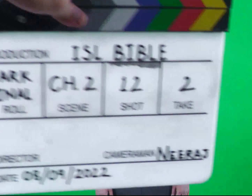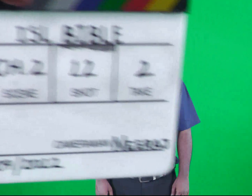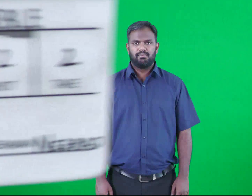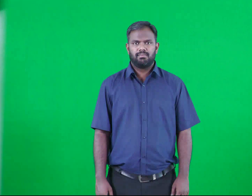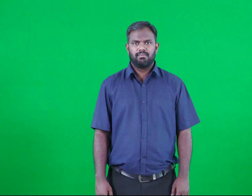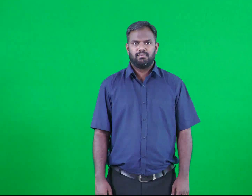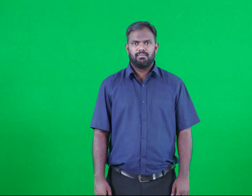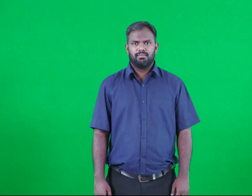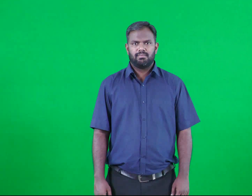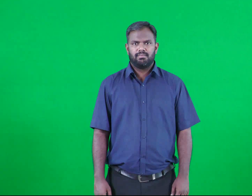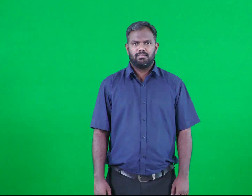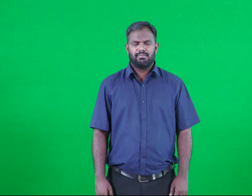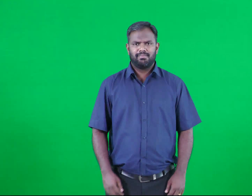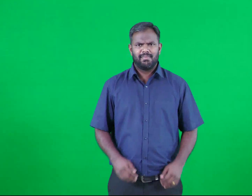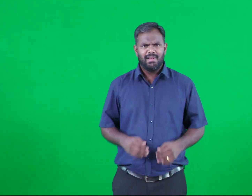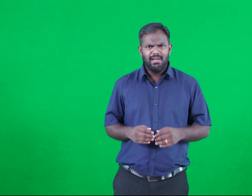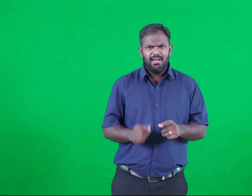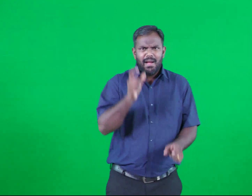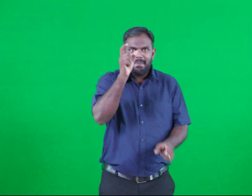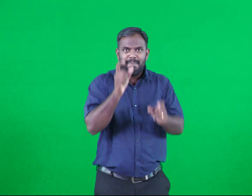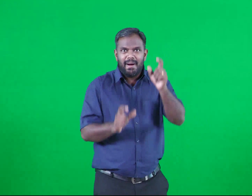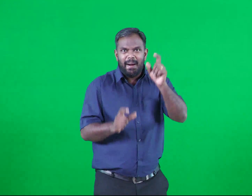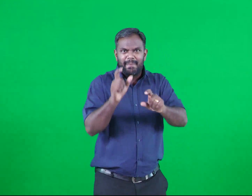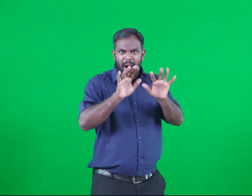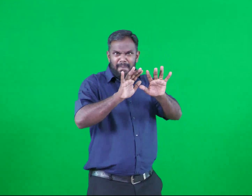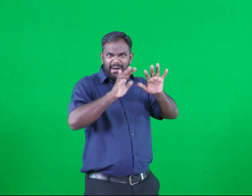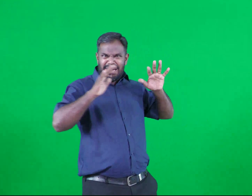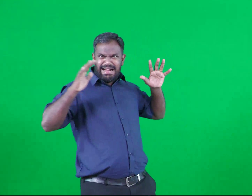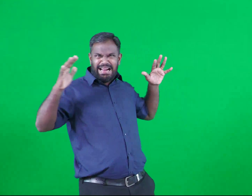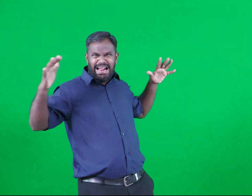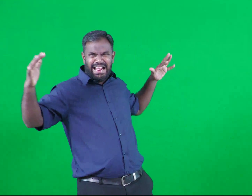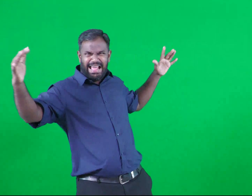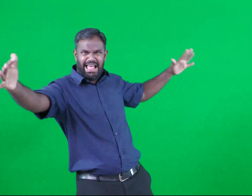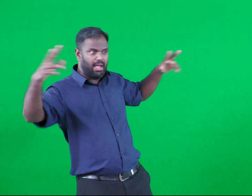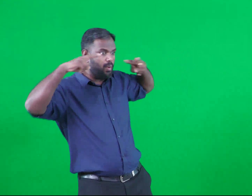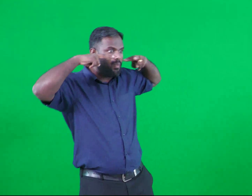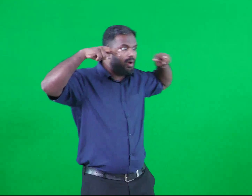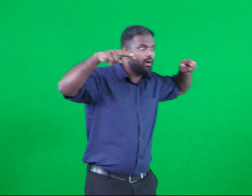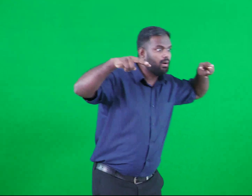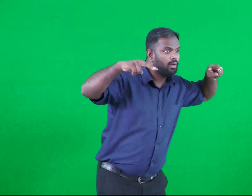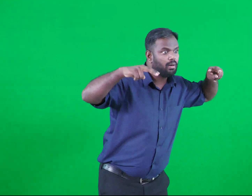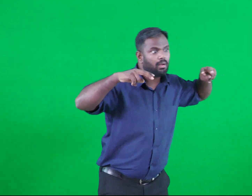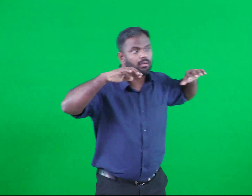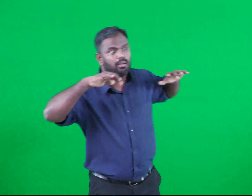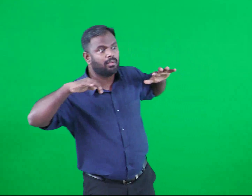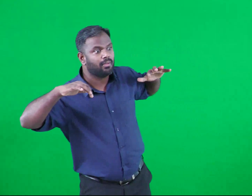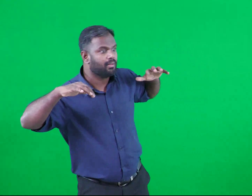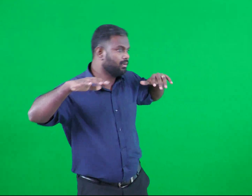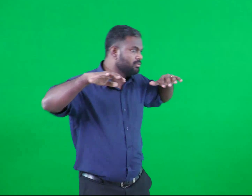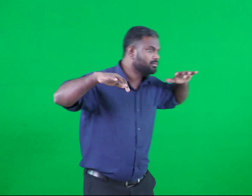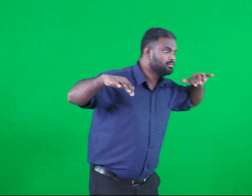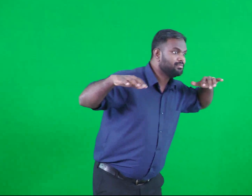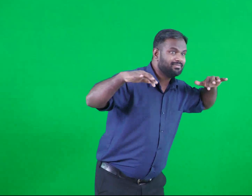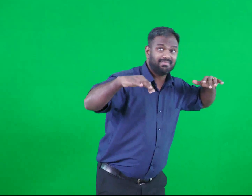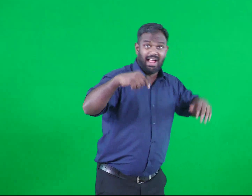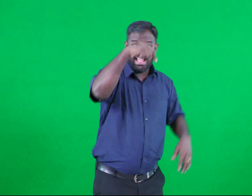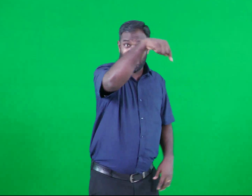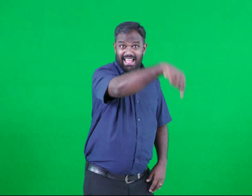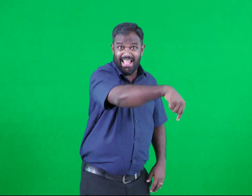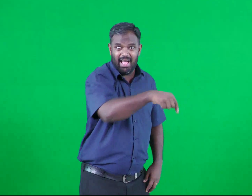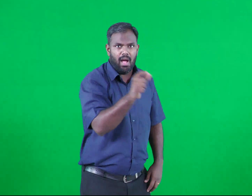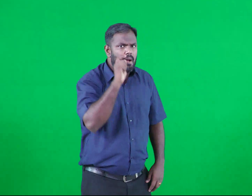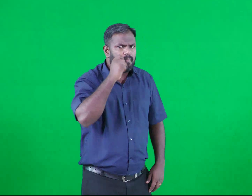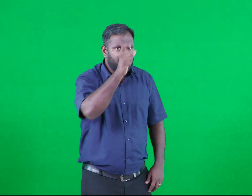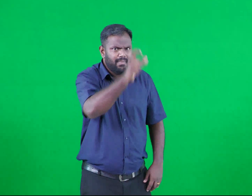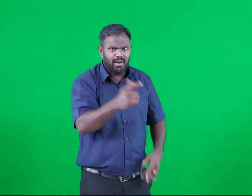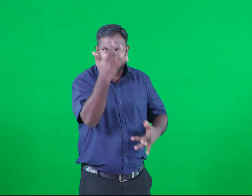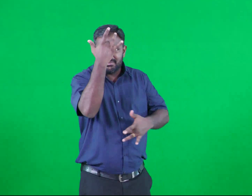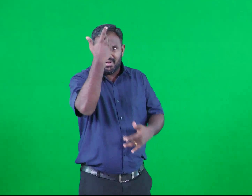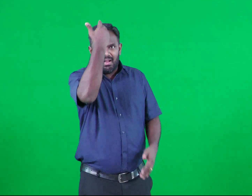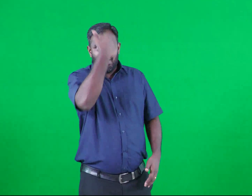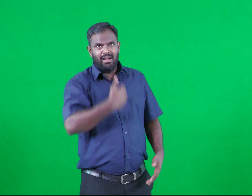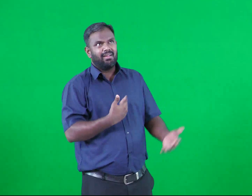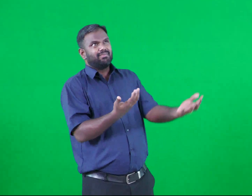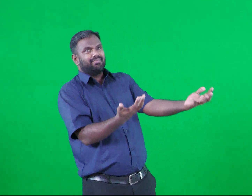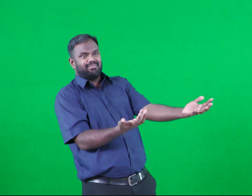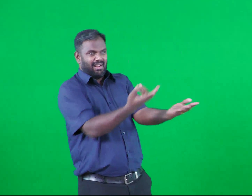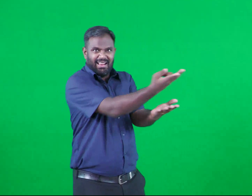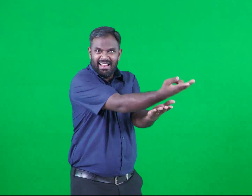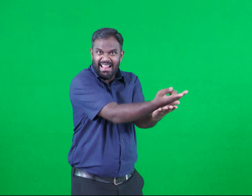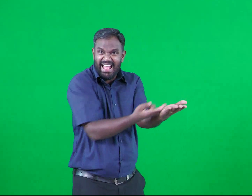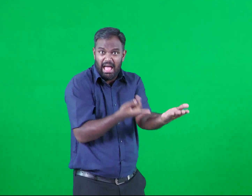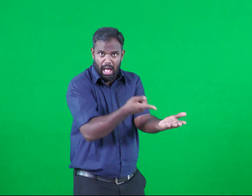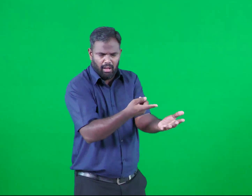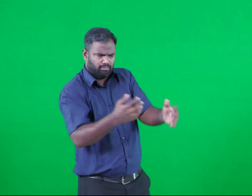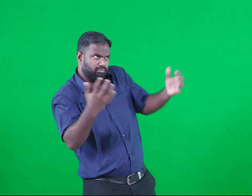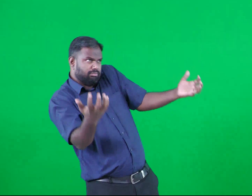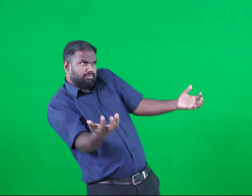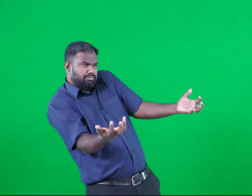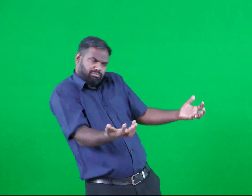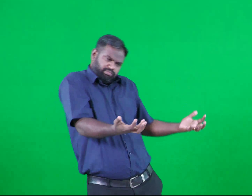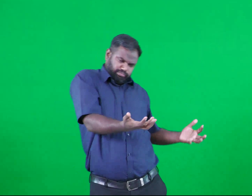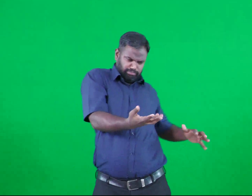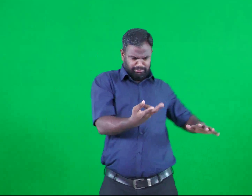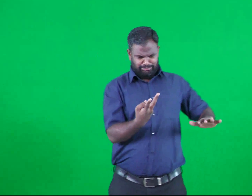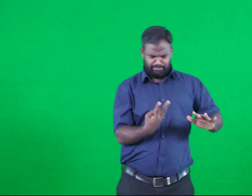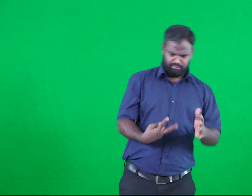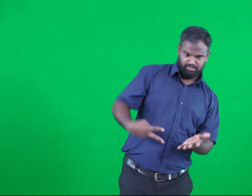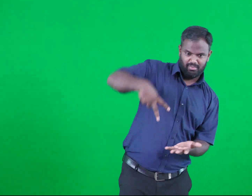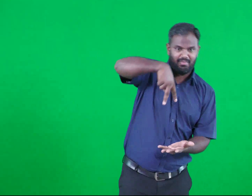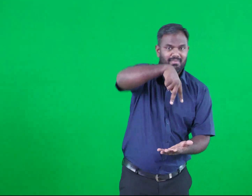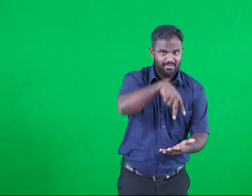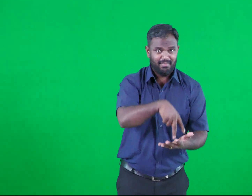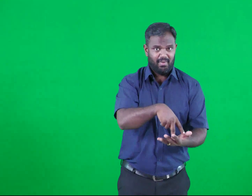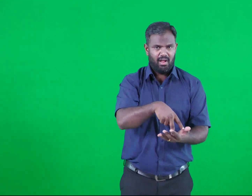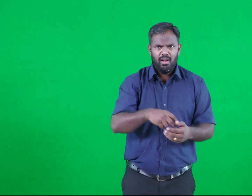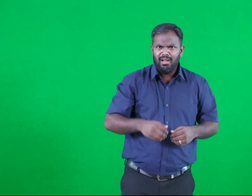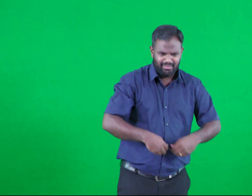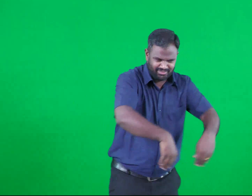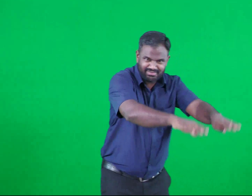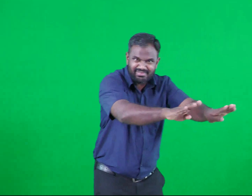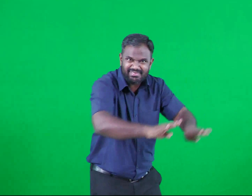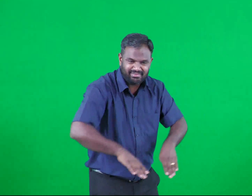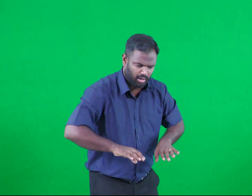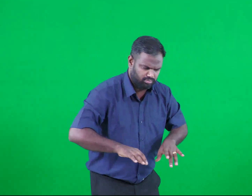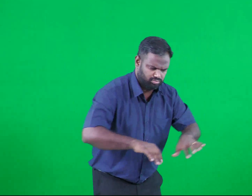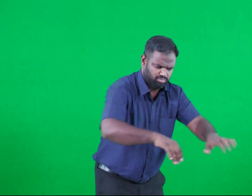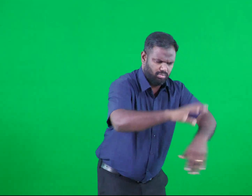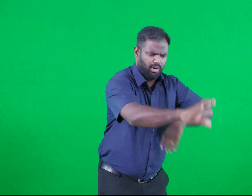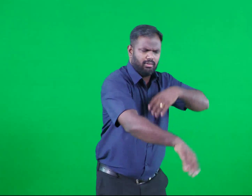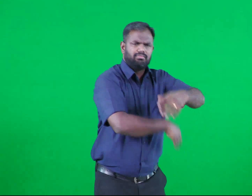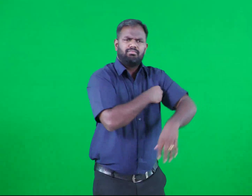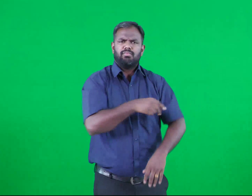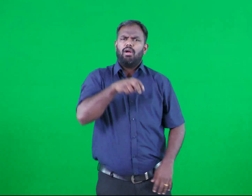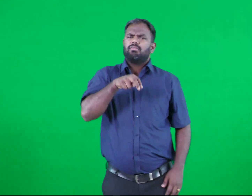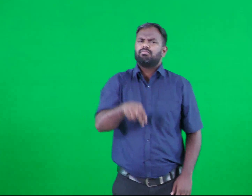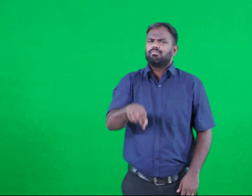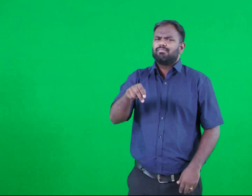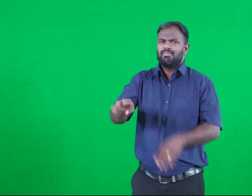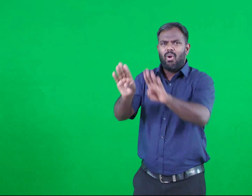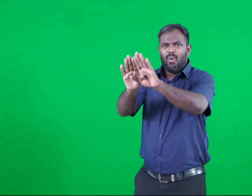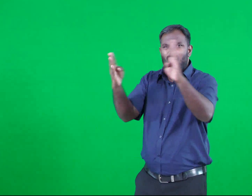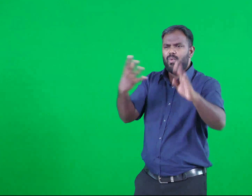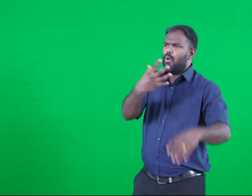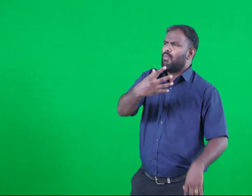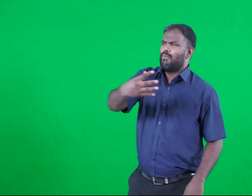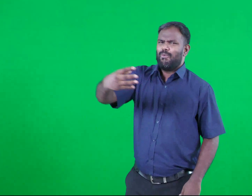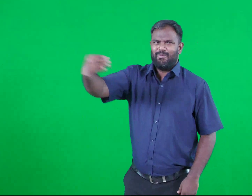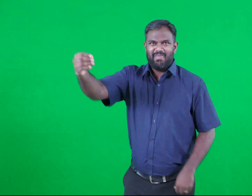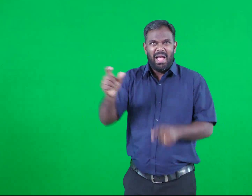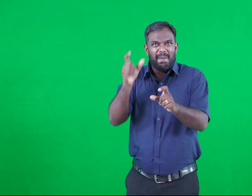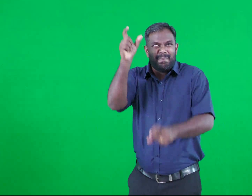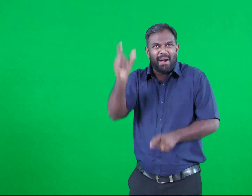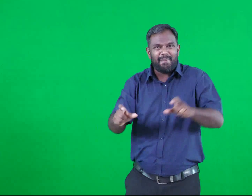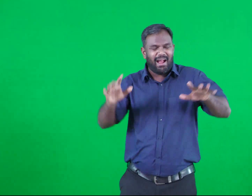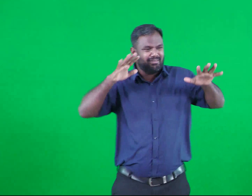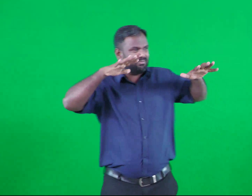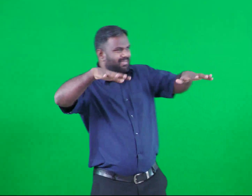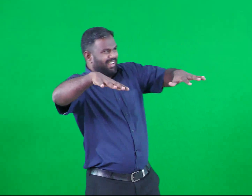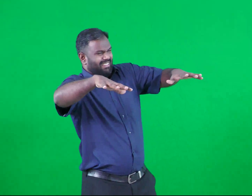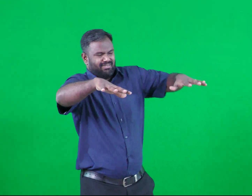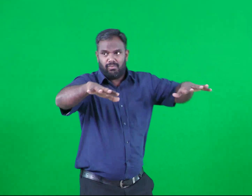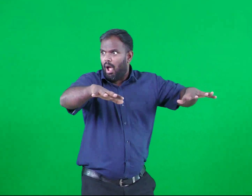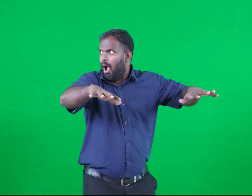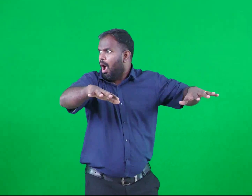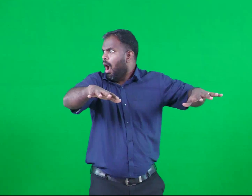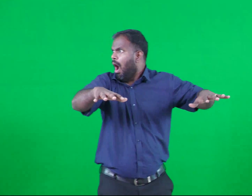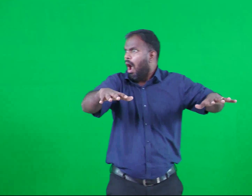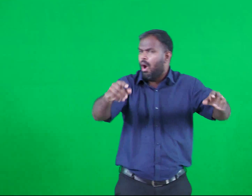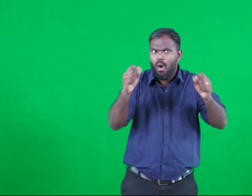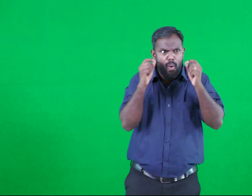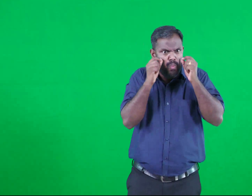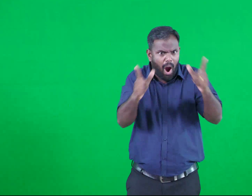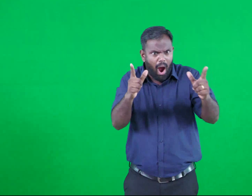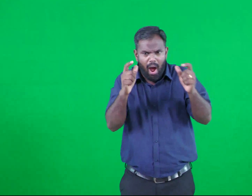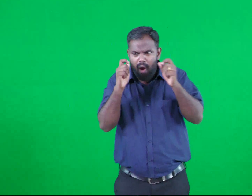And immediately the man got up, picked up his mat, and walked out in front of them all.